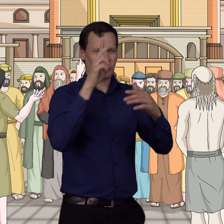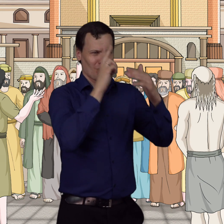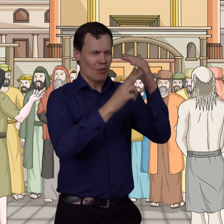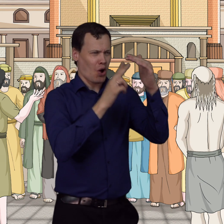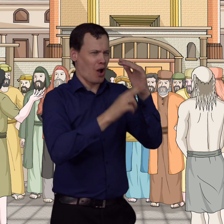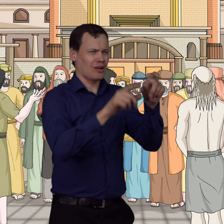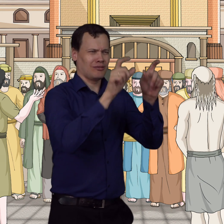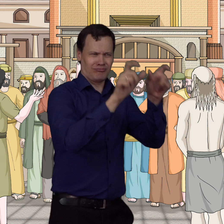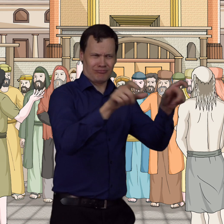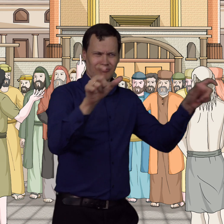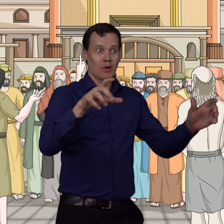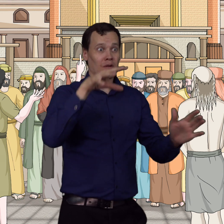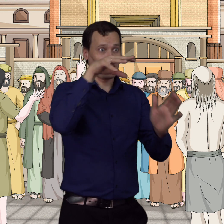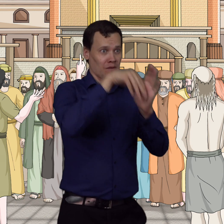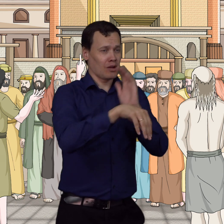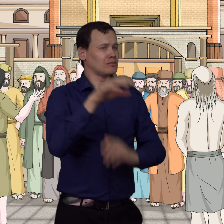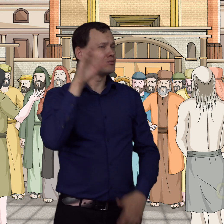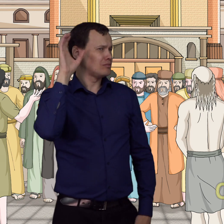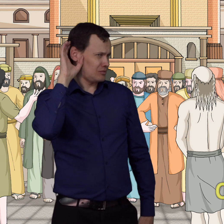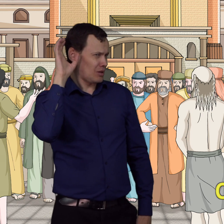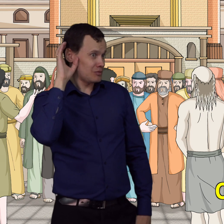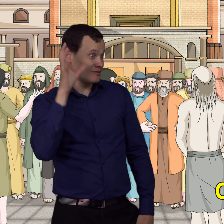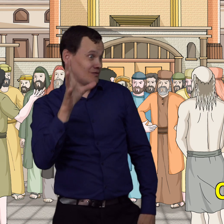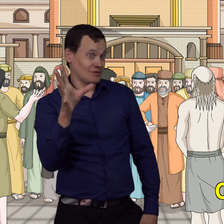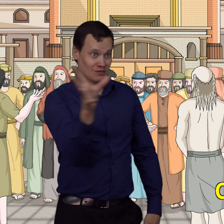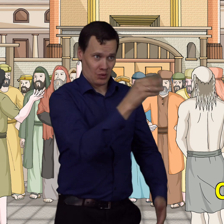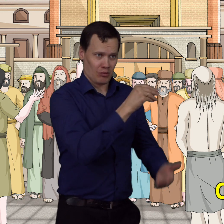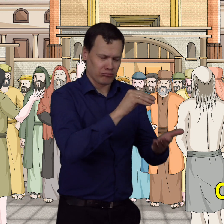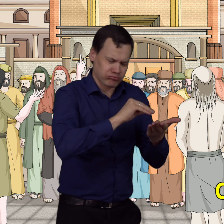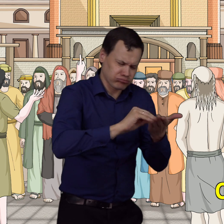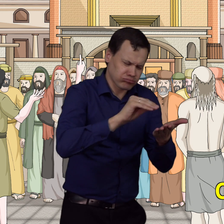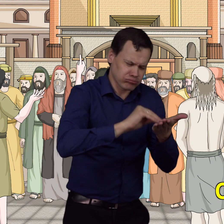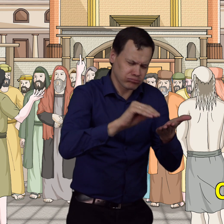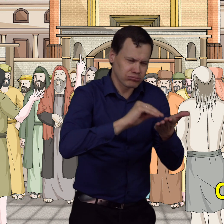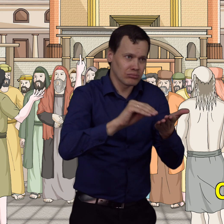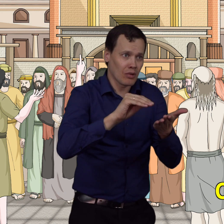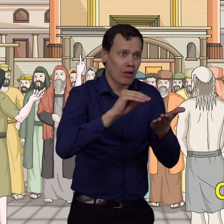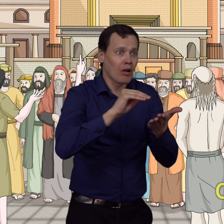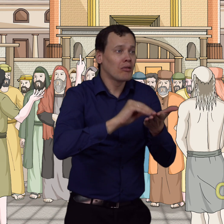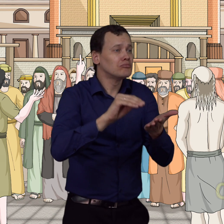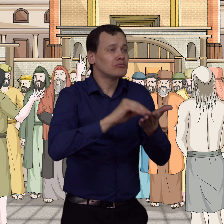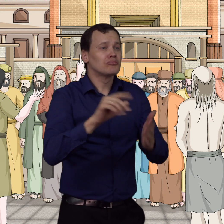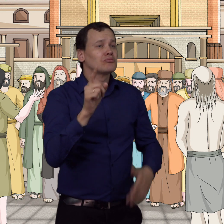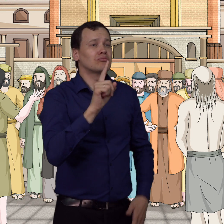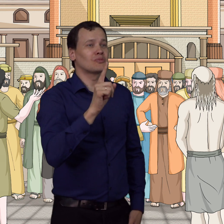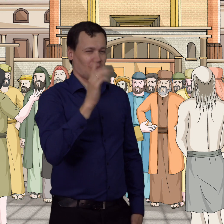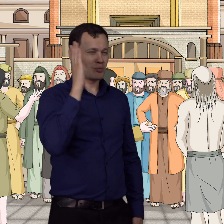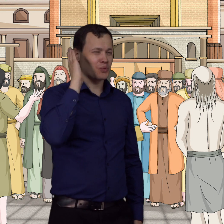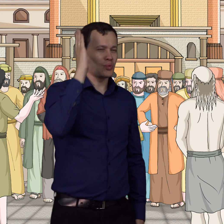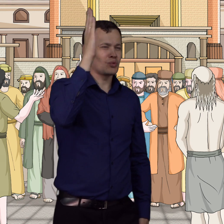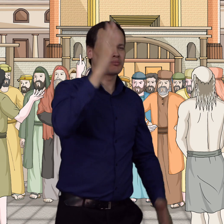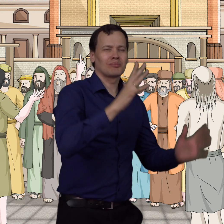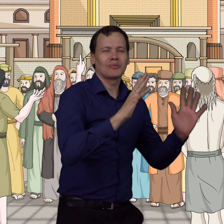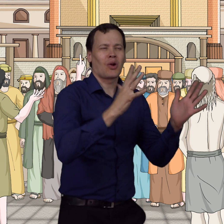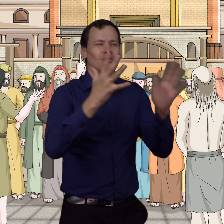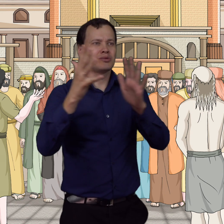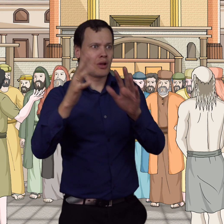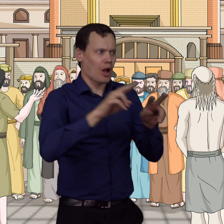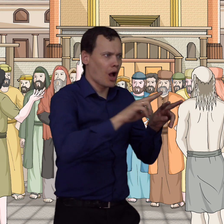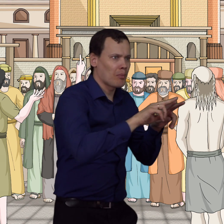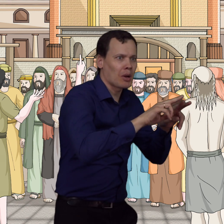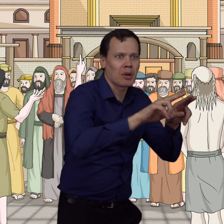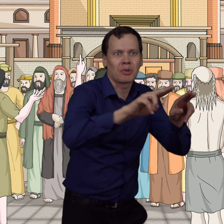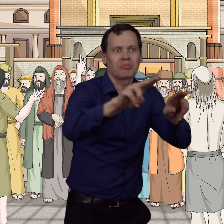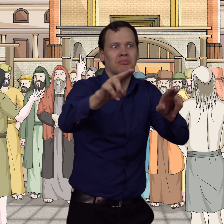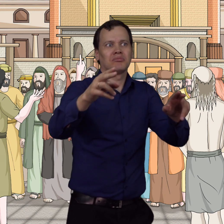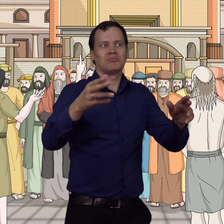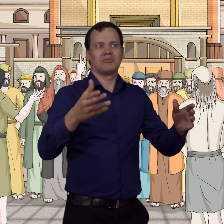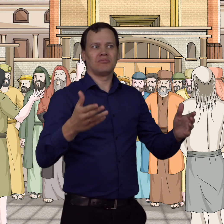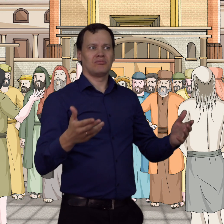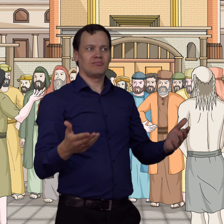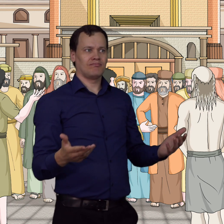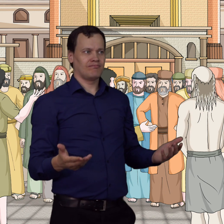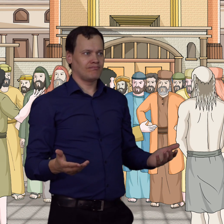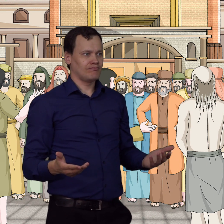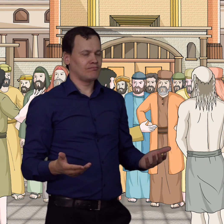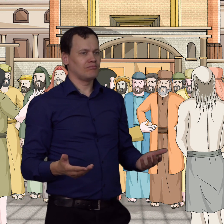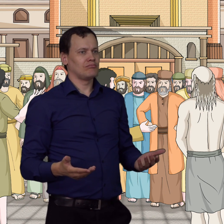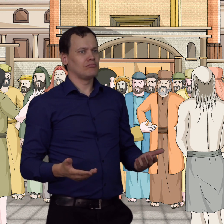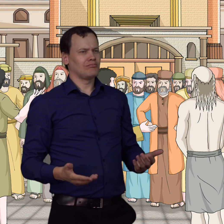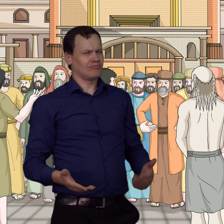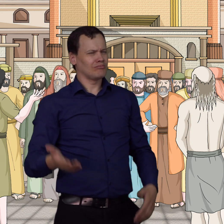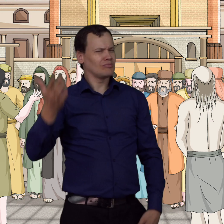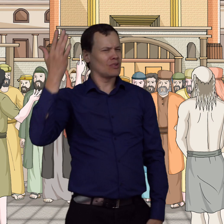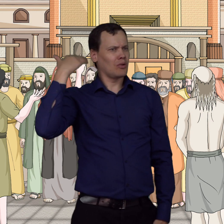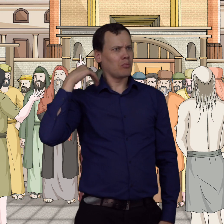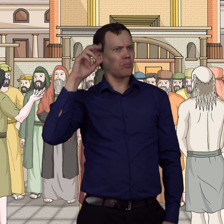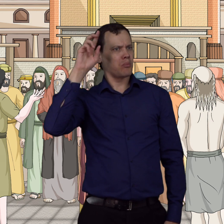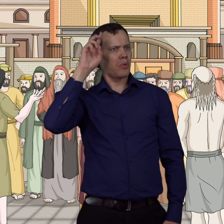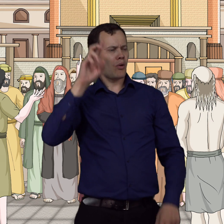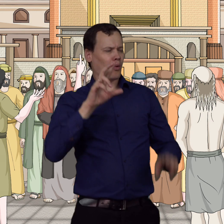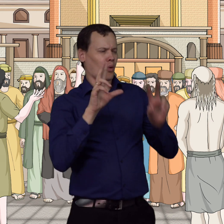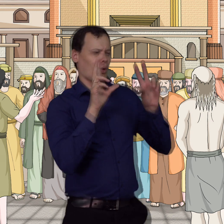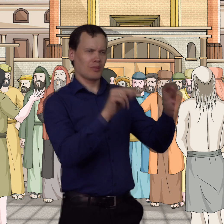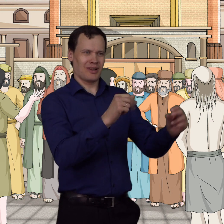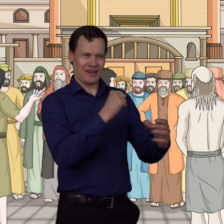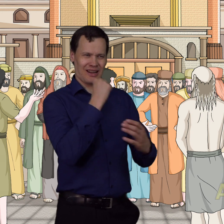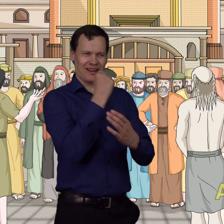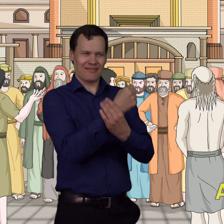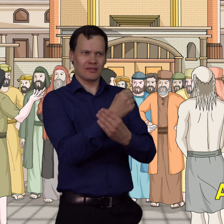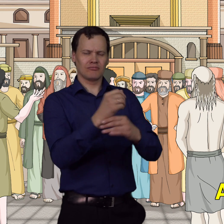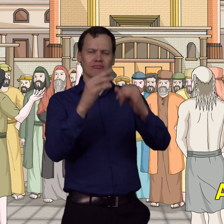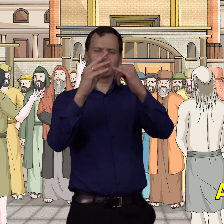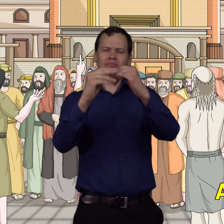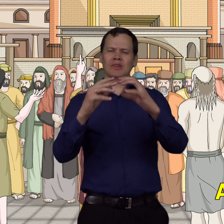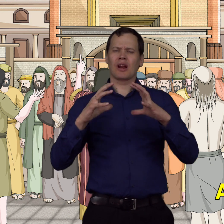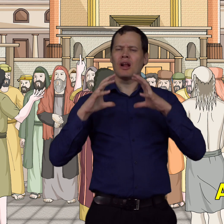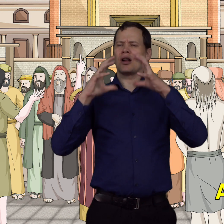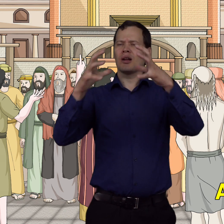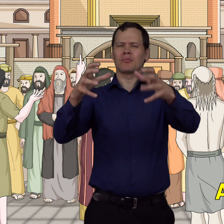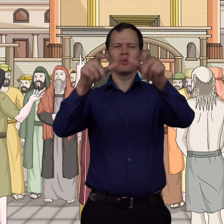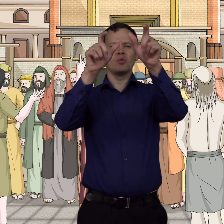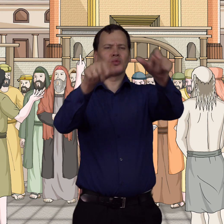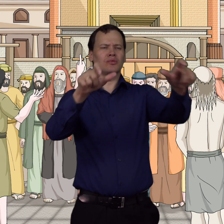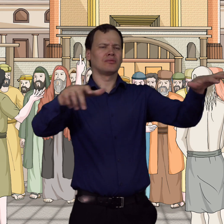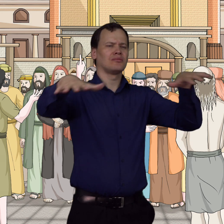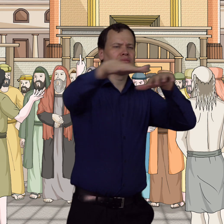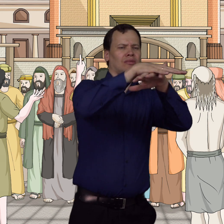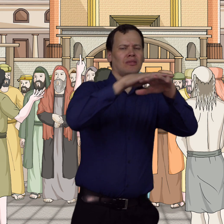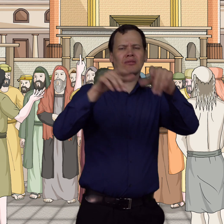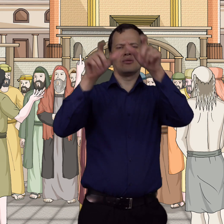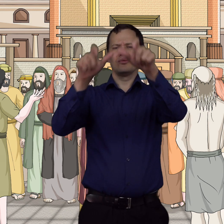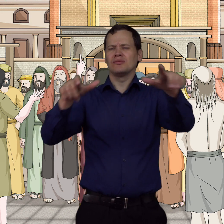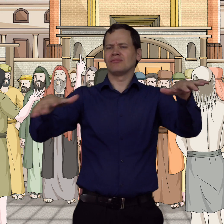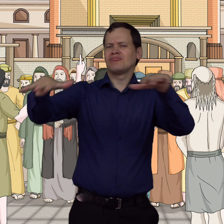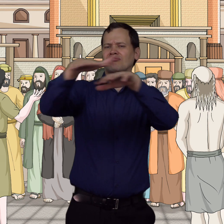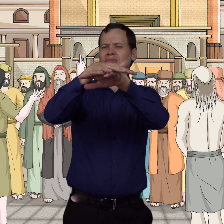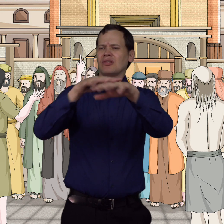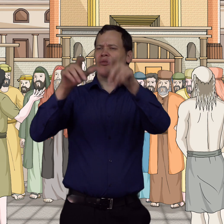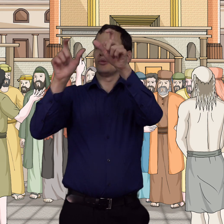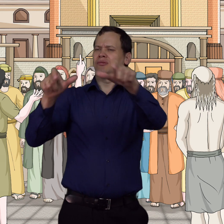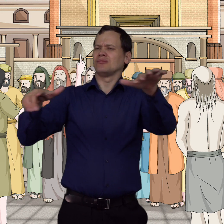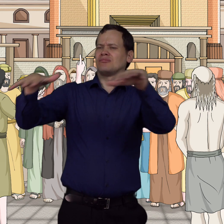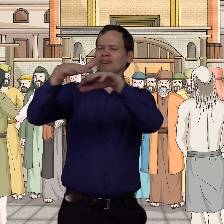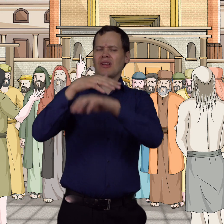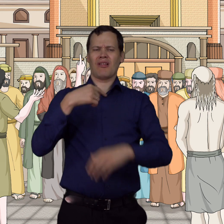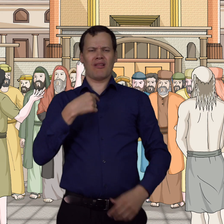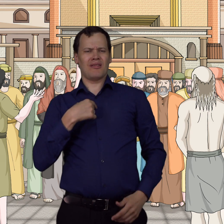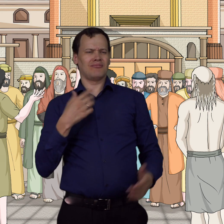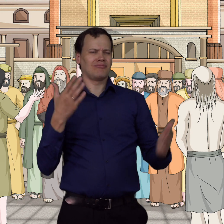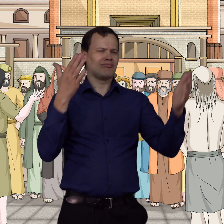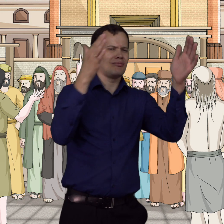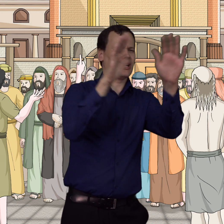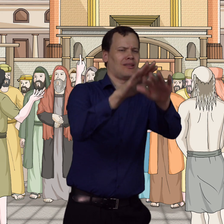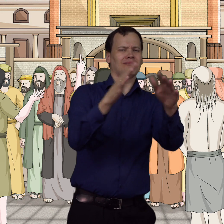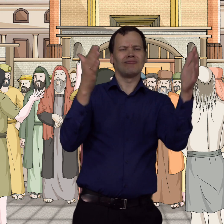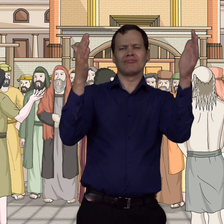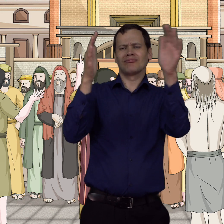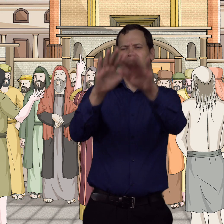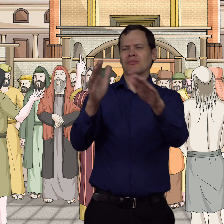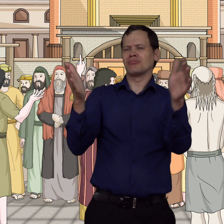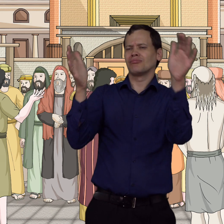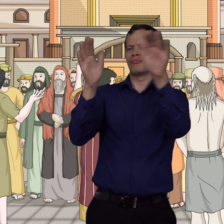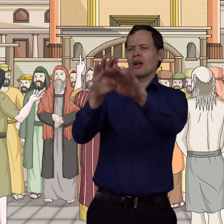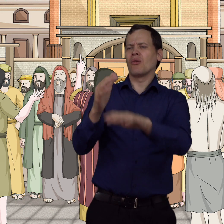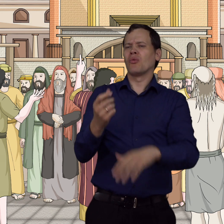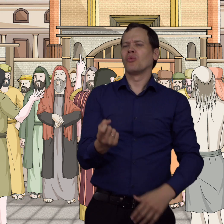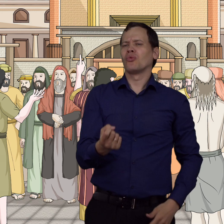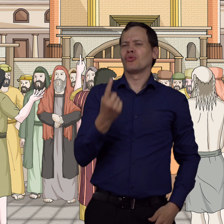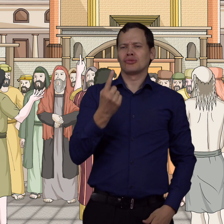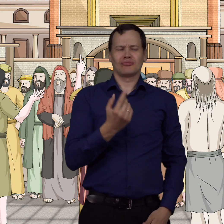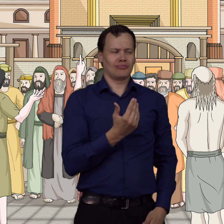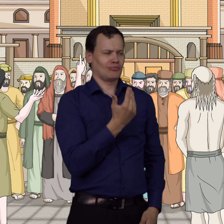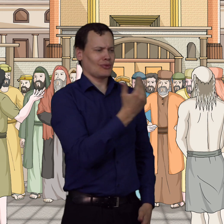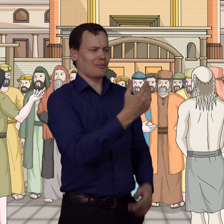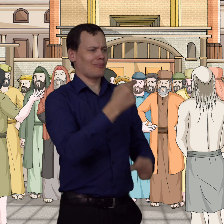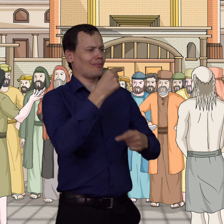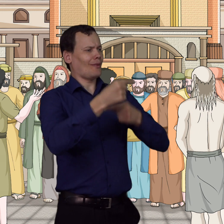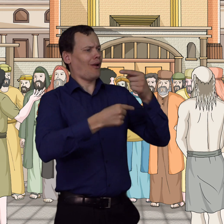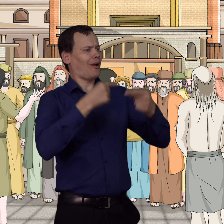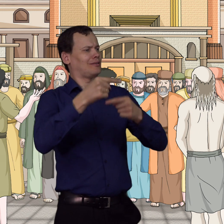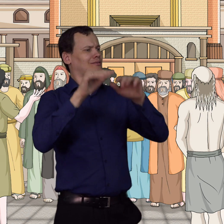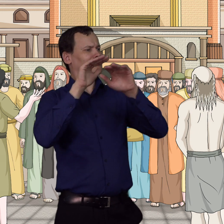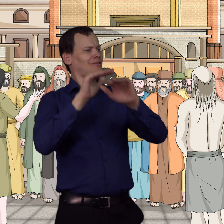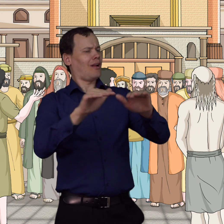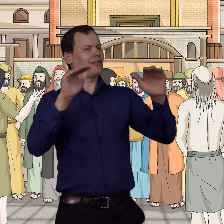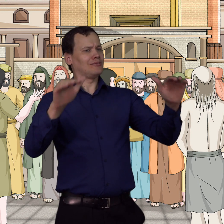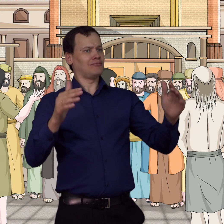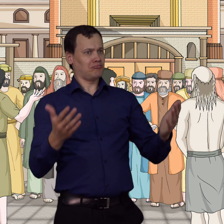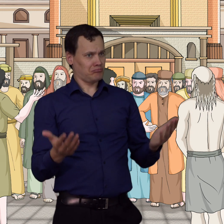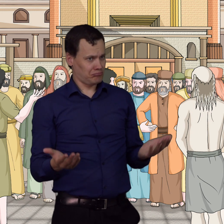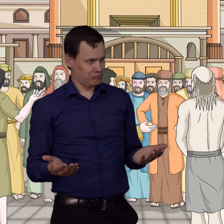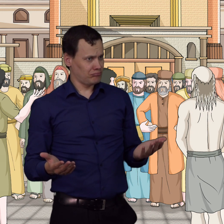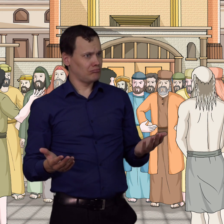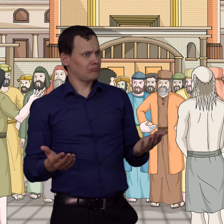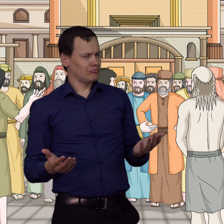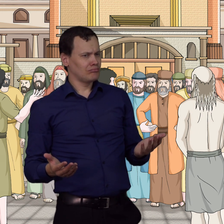Indeed, all the prophets from Samuel on, as many as have spoken, have proclaimed these days.